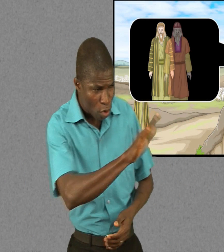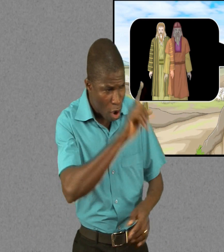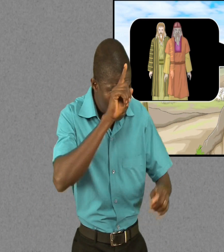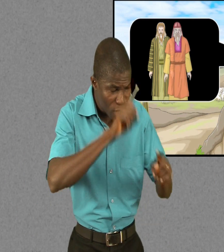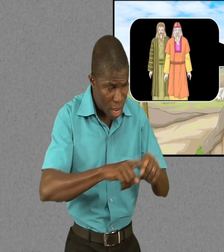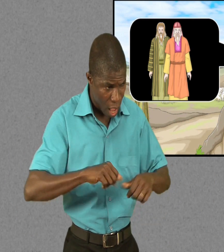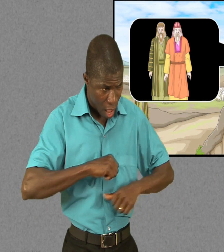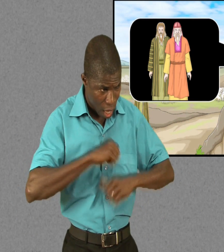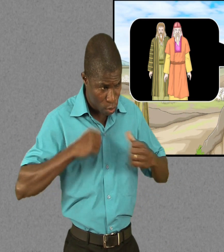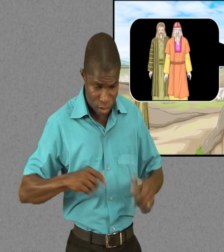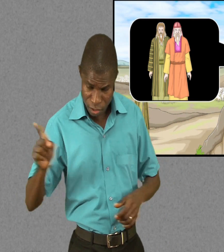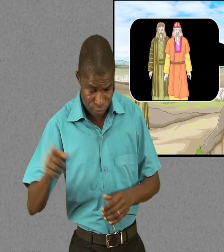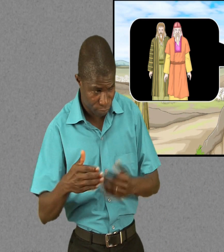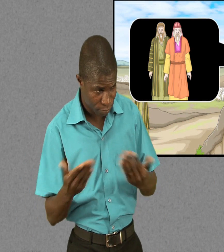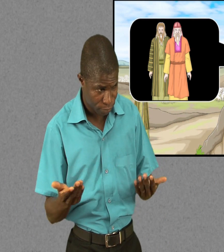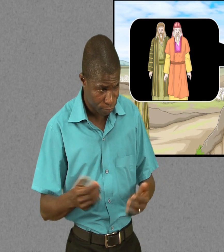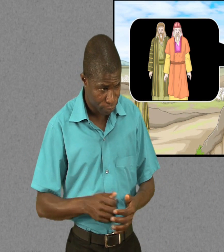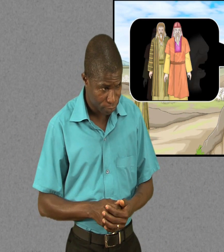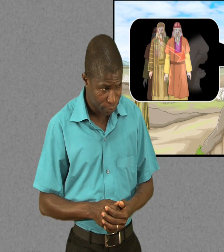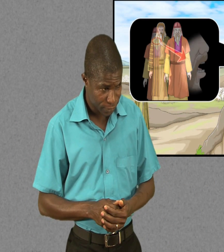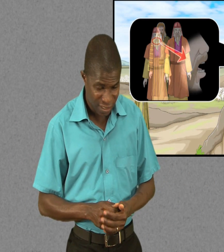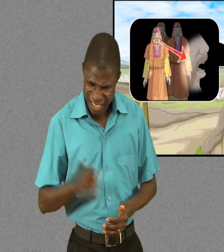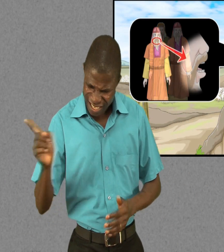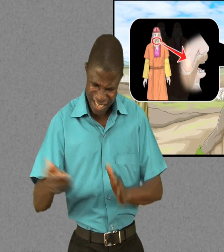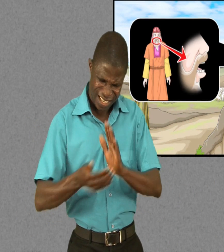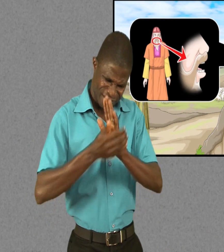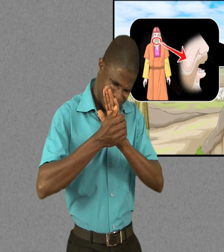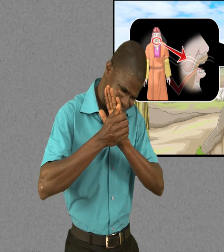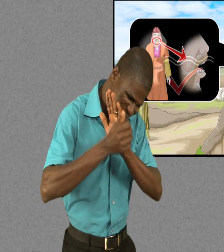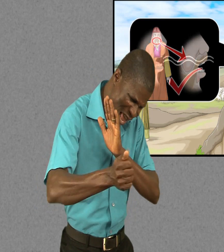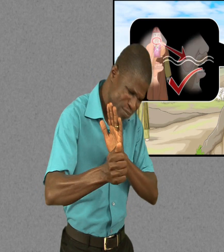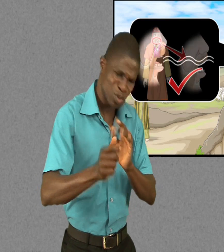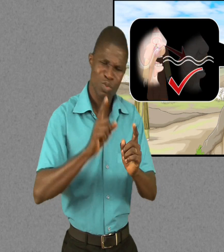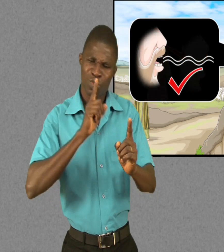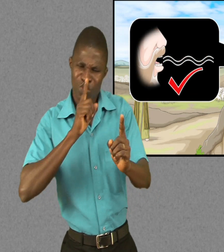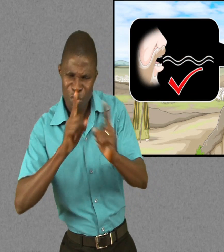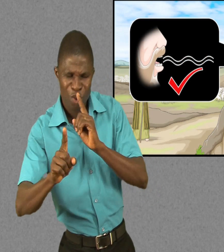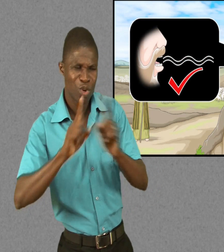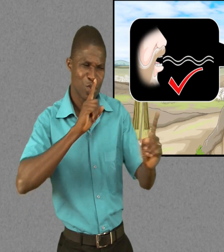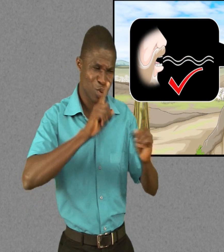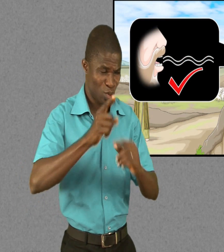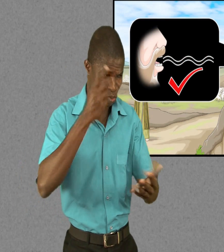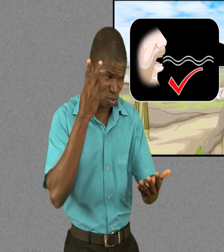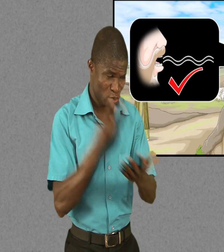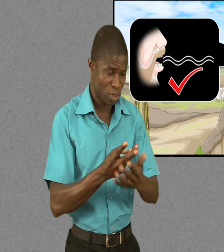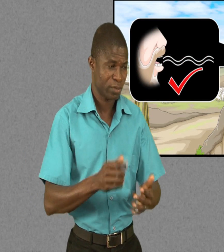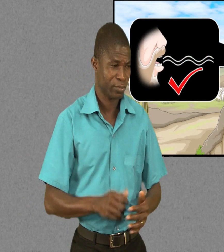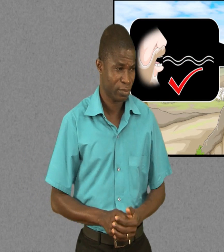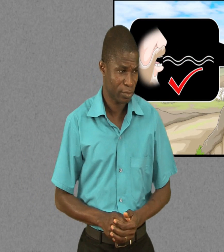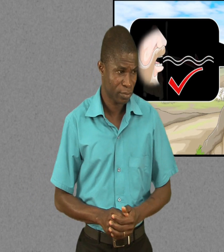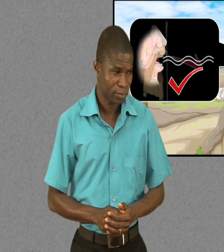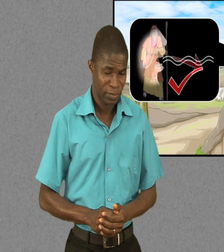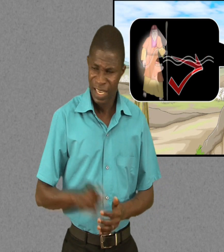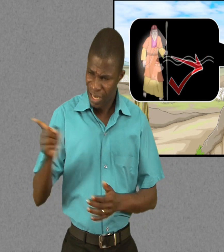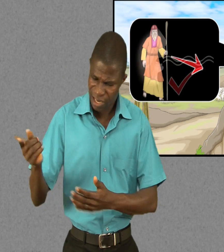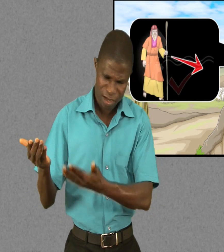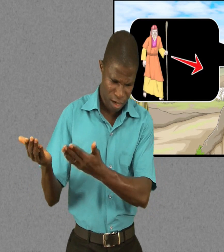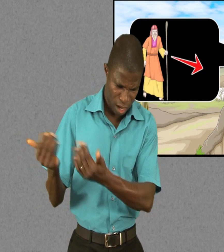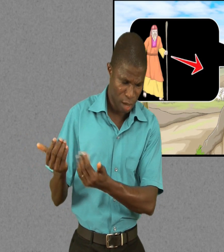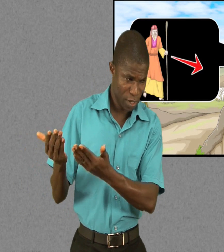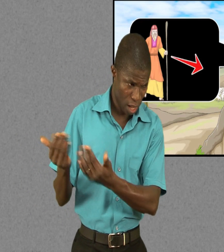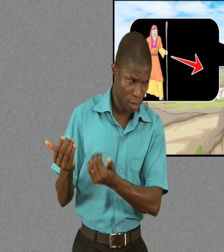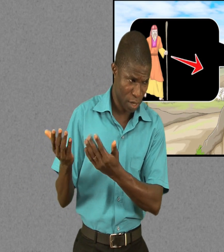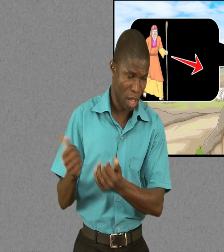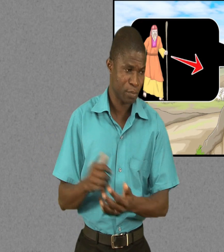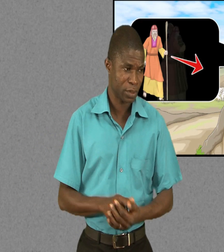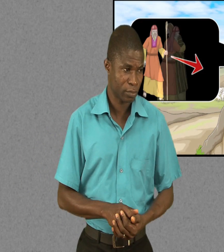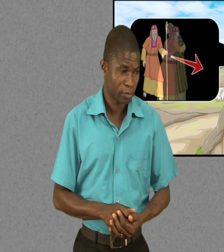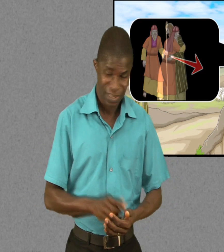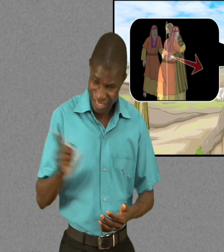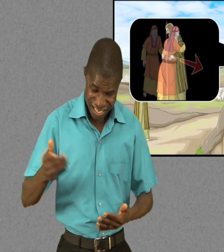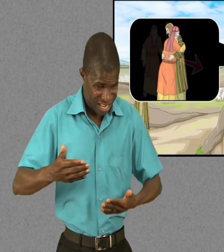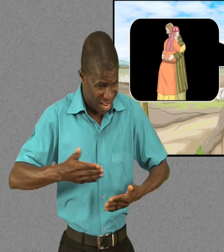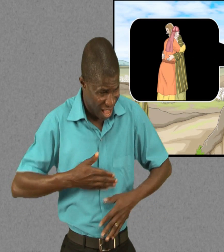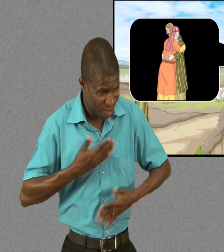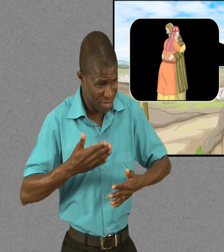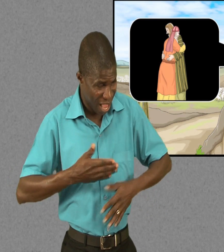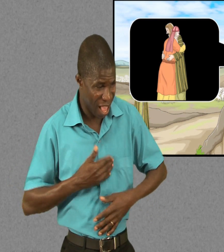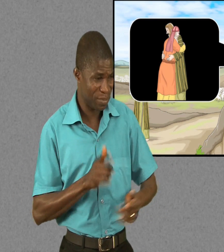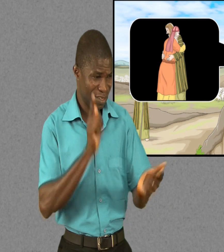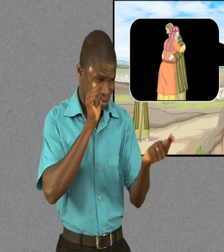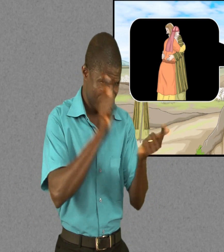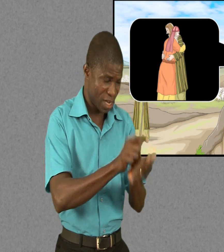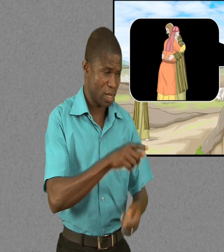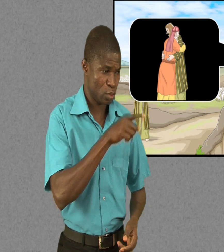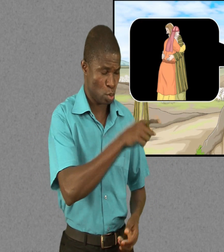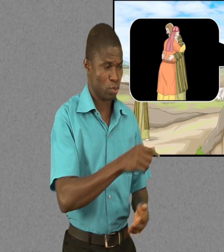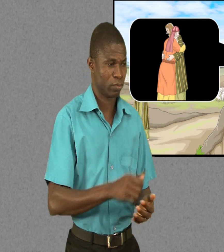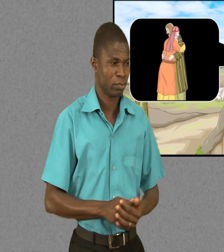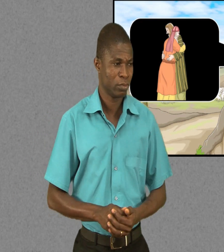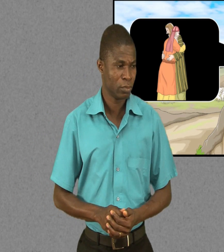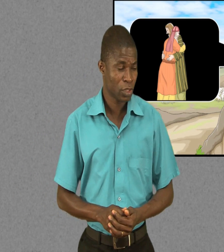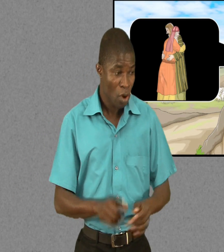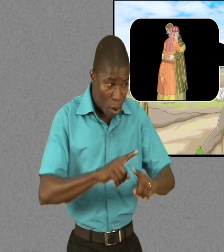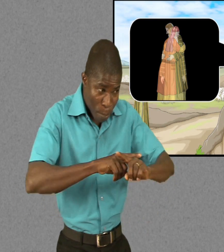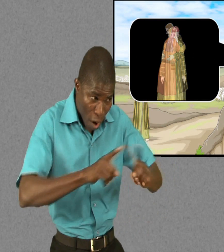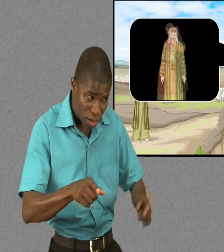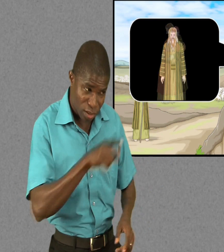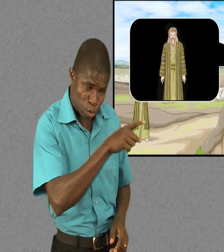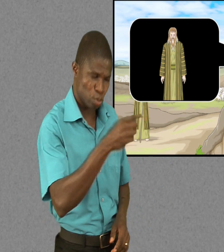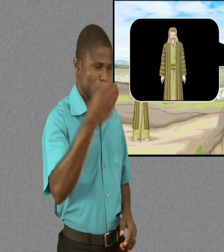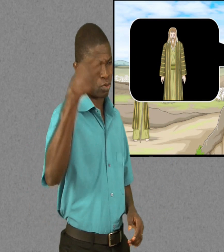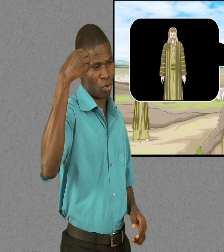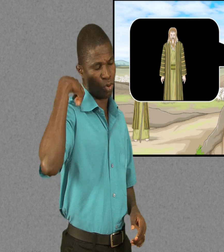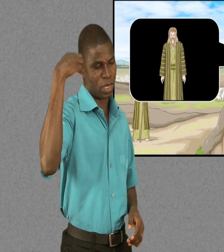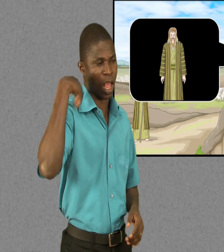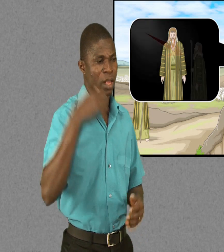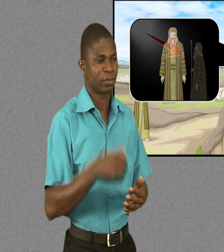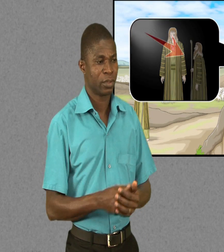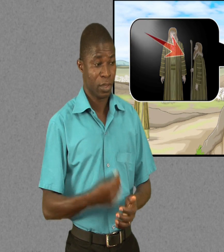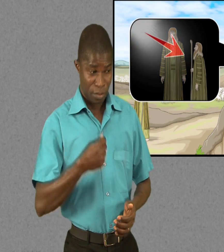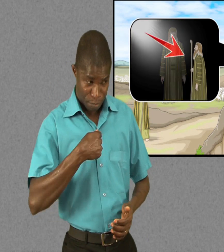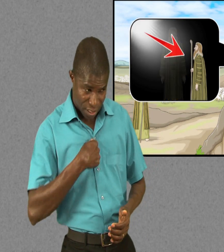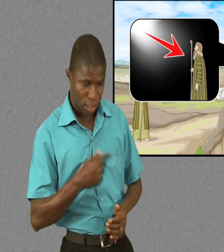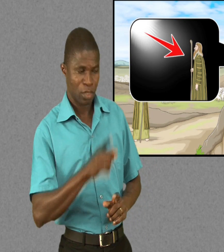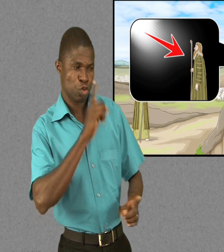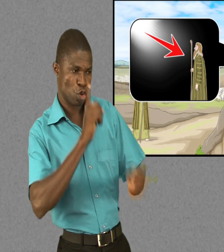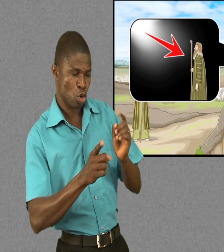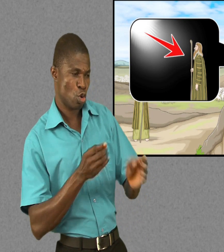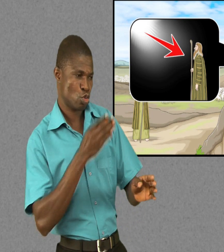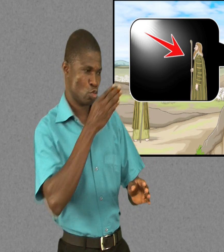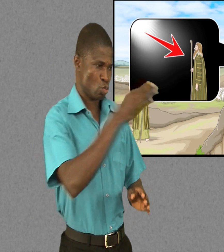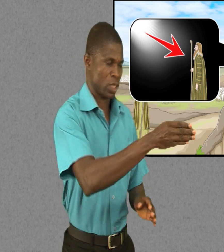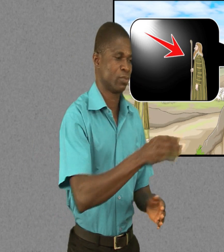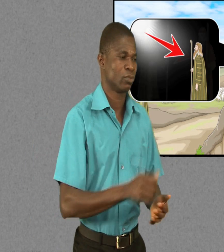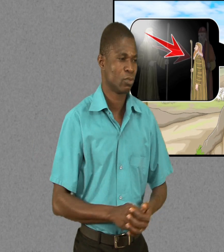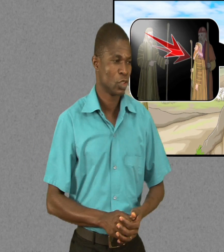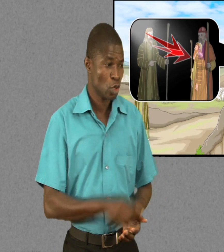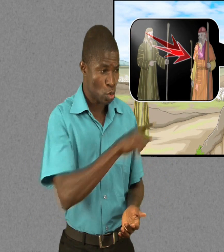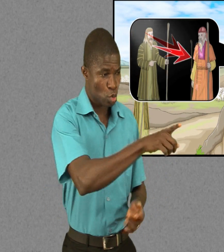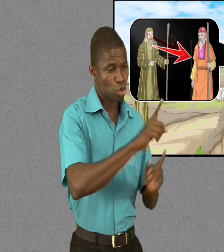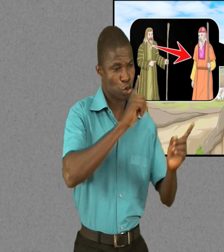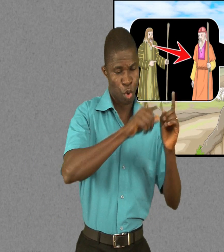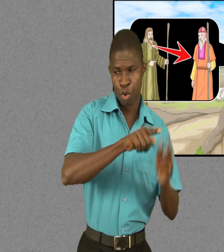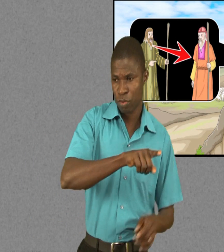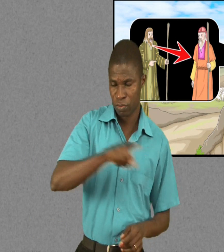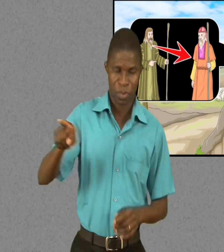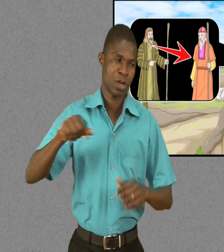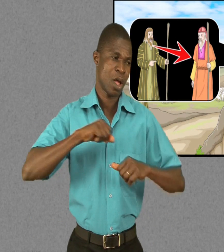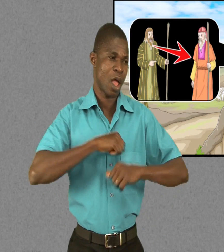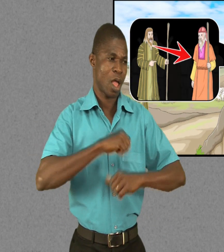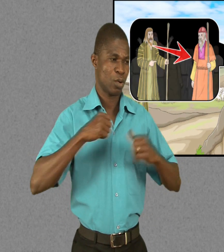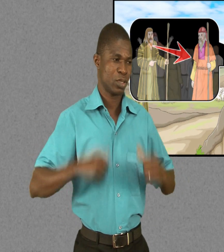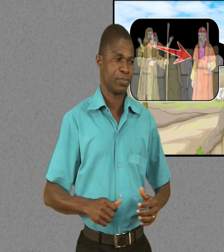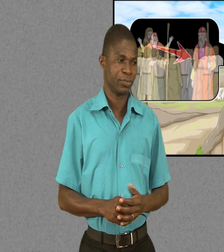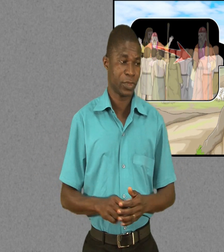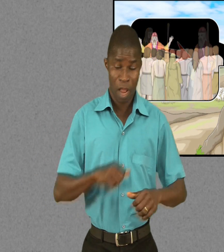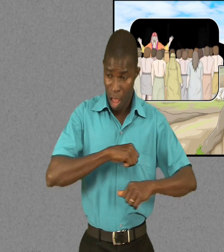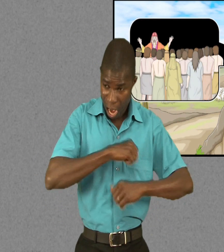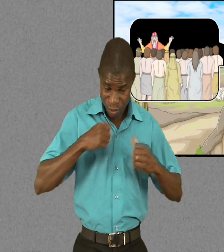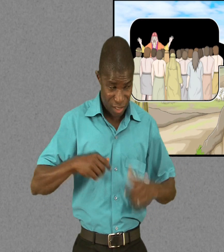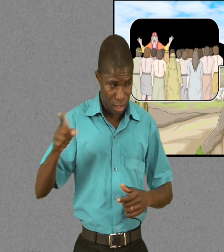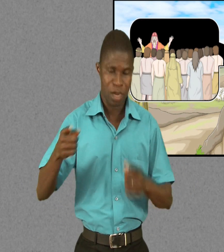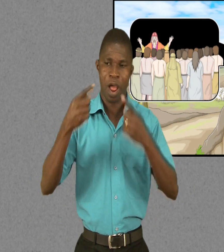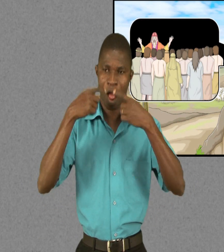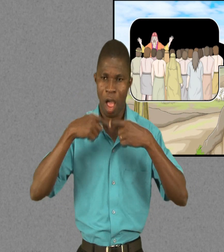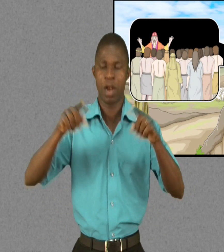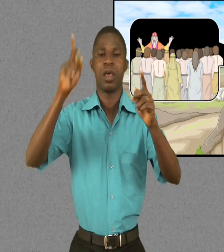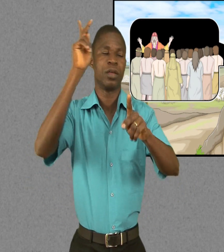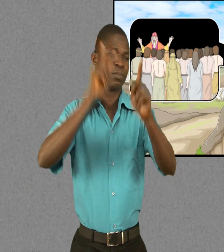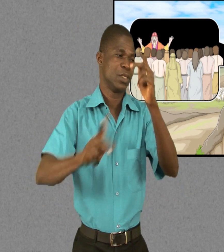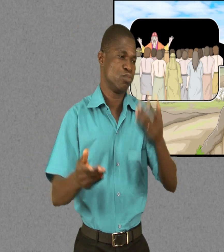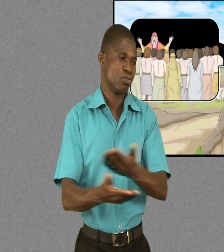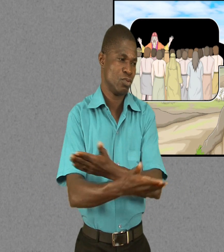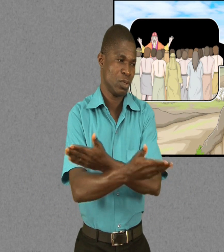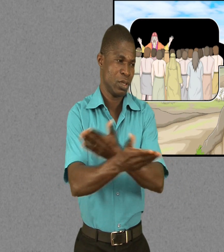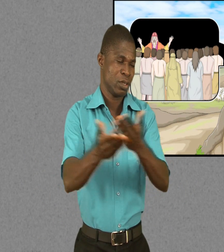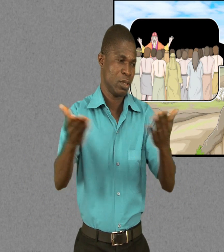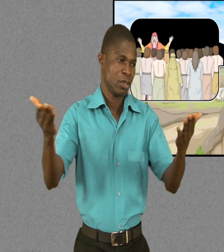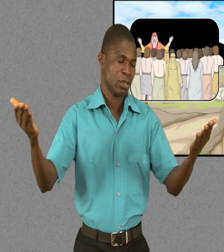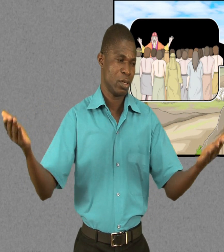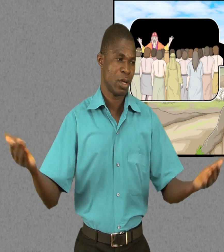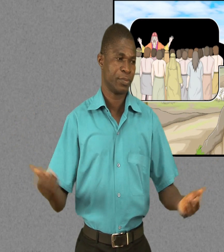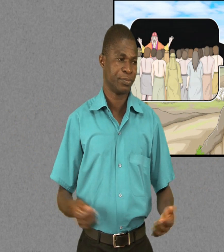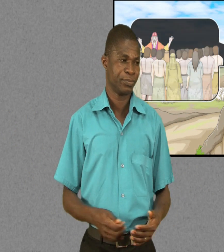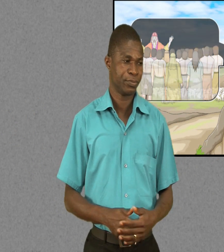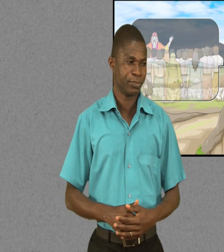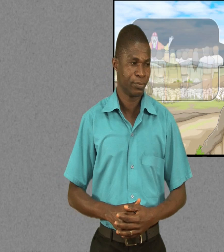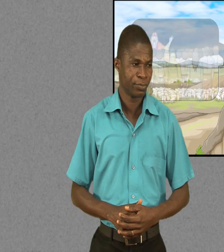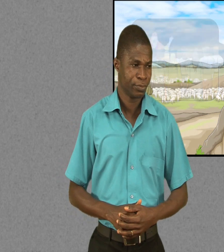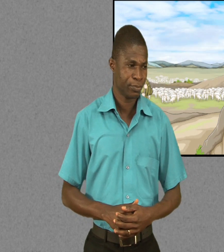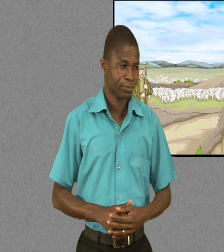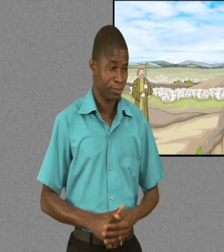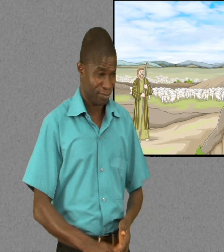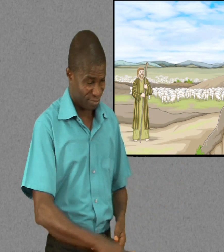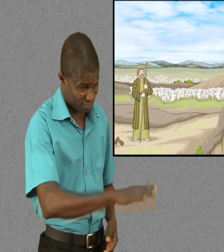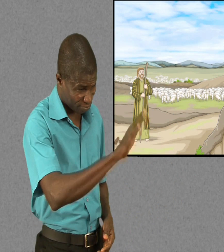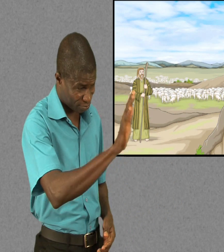I know that he can speak well, and he is now on his way to meet you. When he sees you, he will be glad in his heart. You are to speak to him and put the words in his mouth.